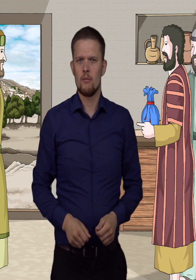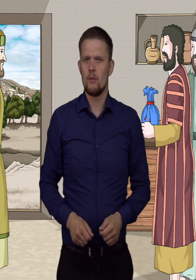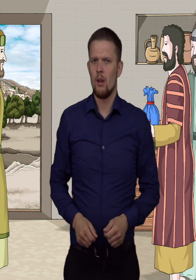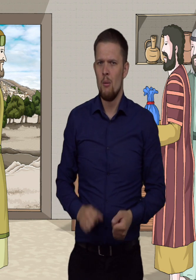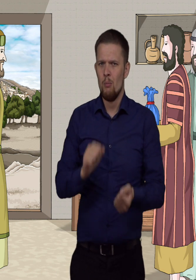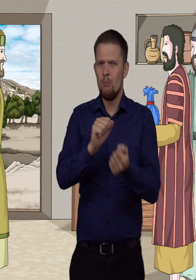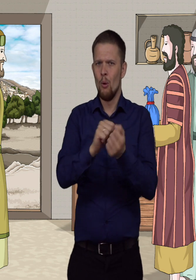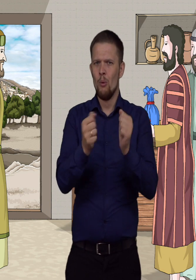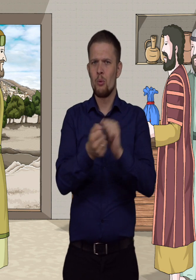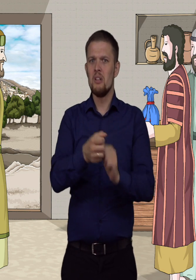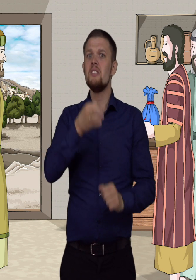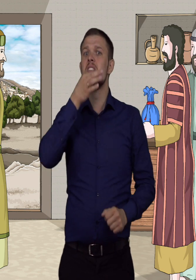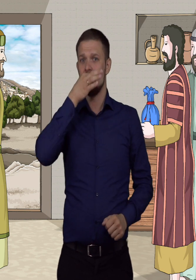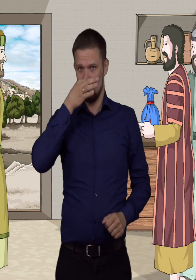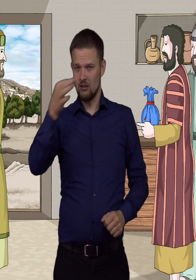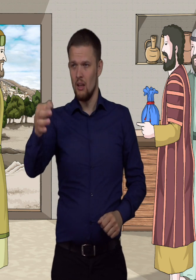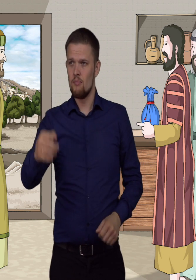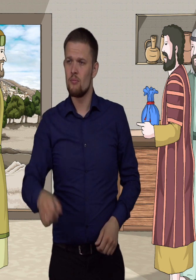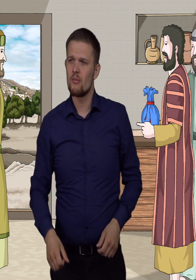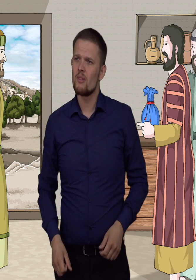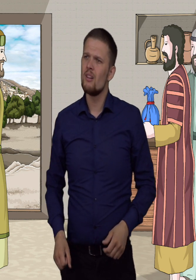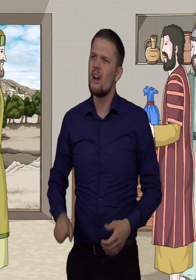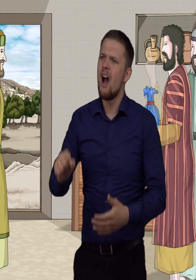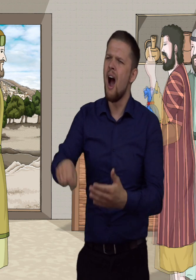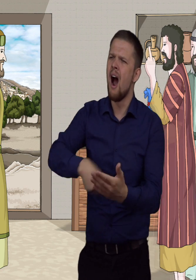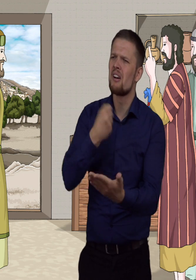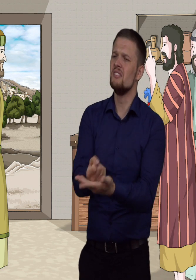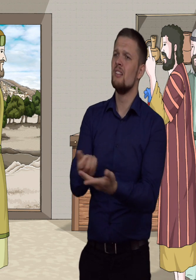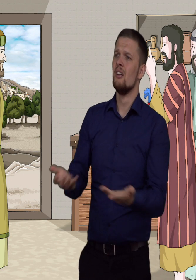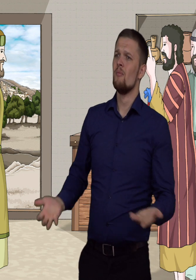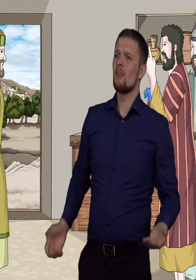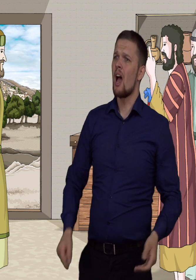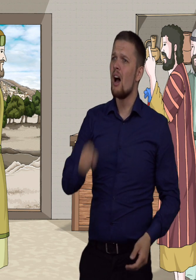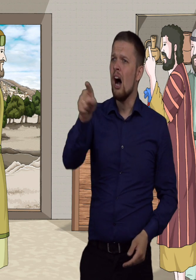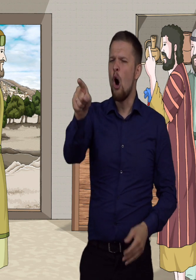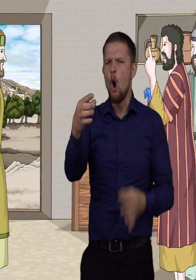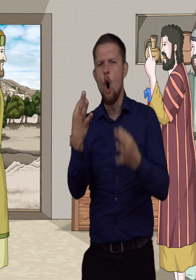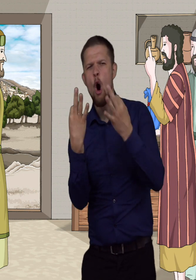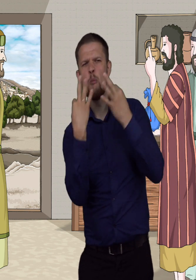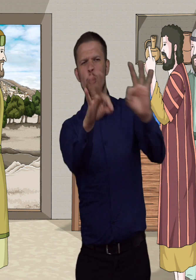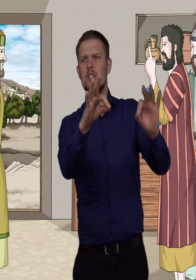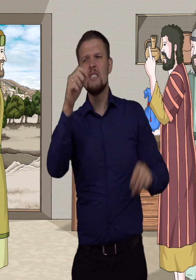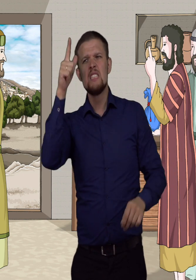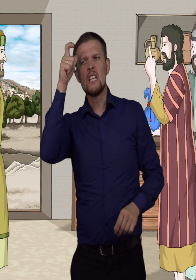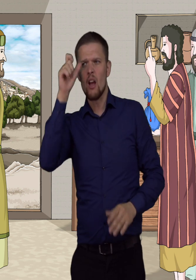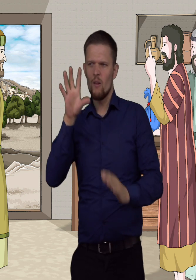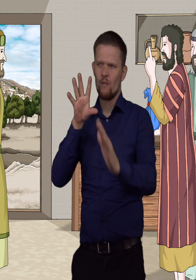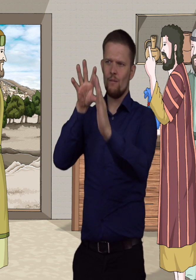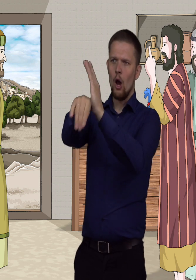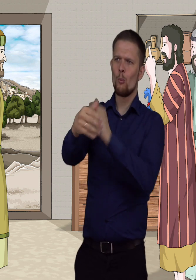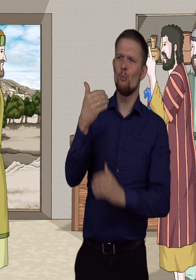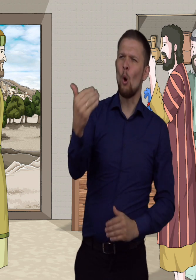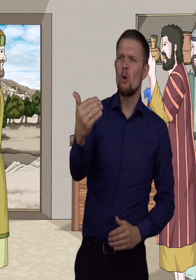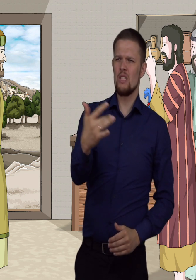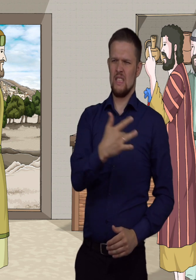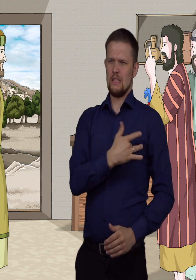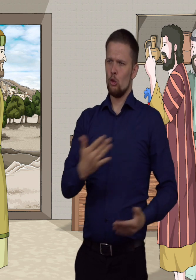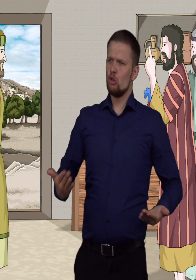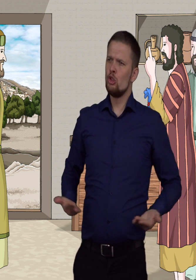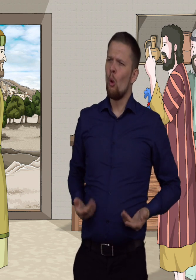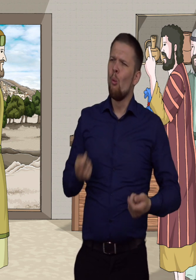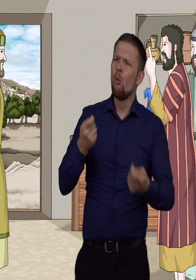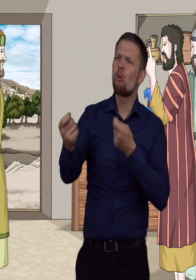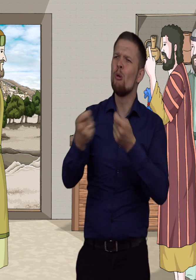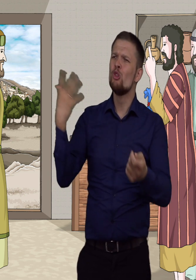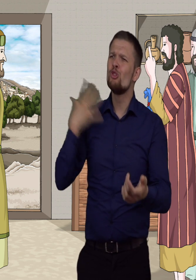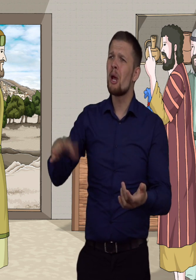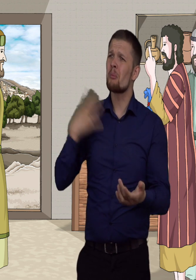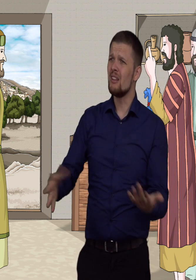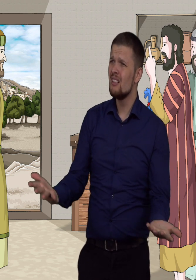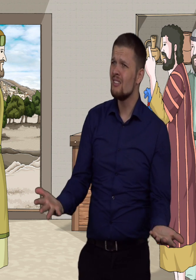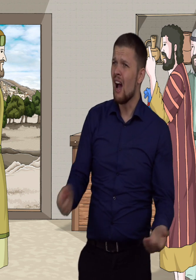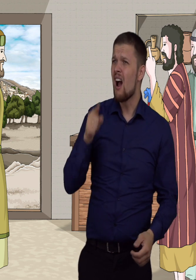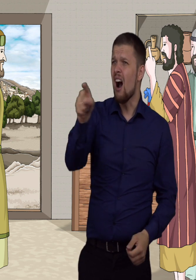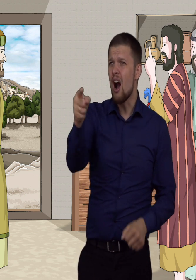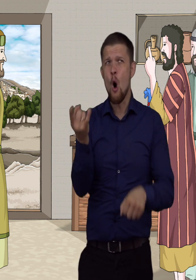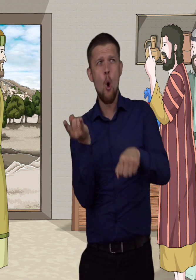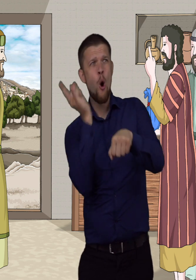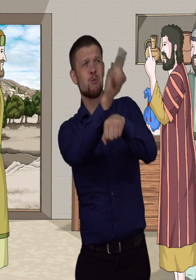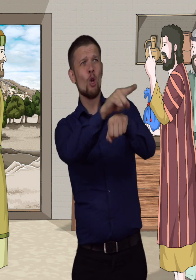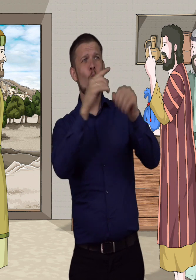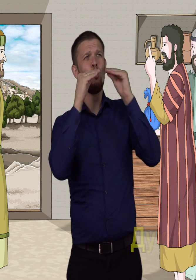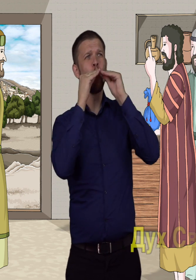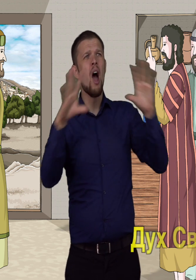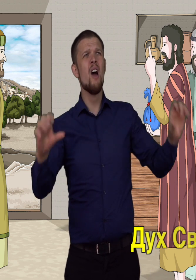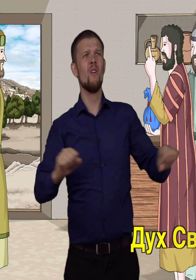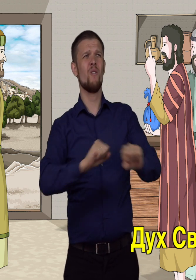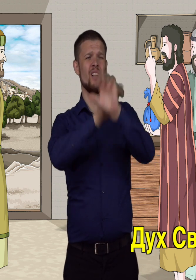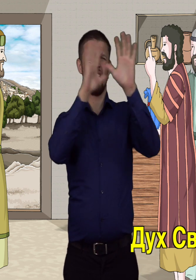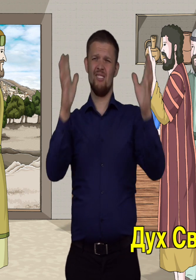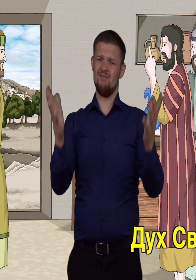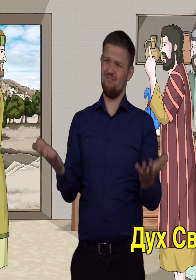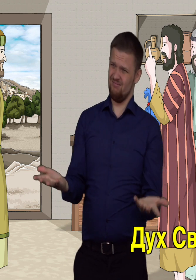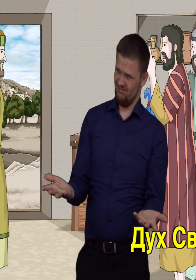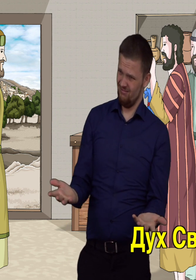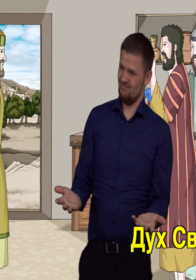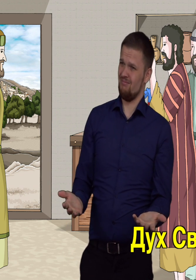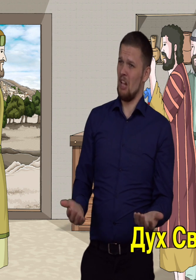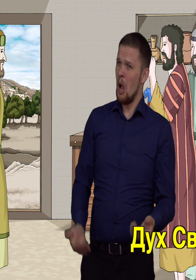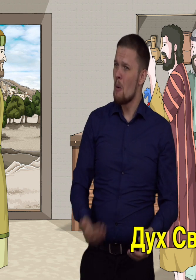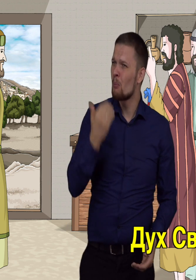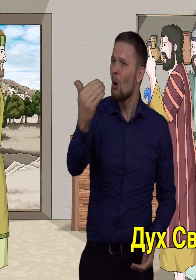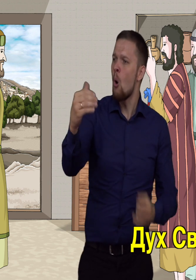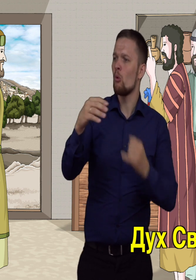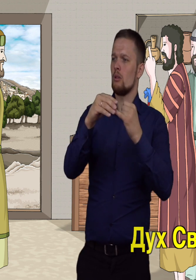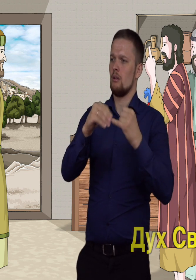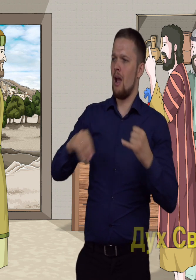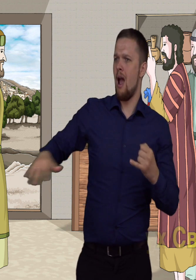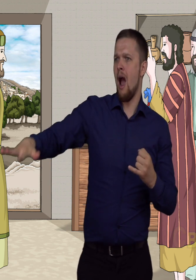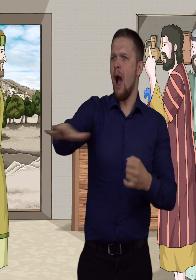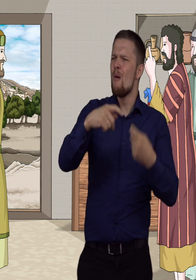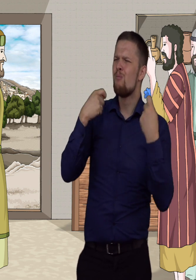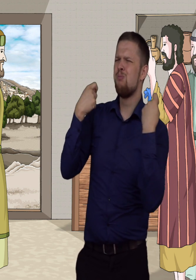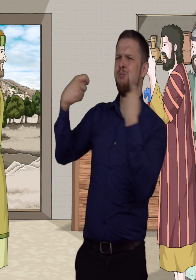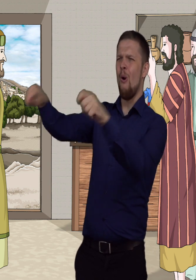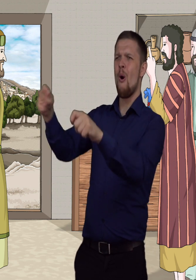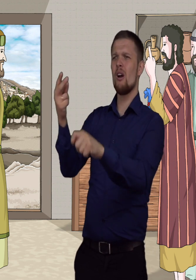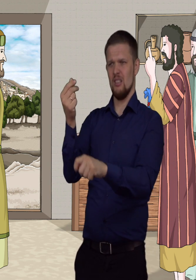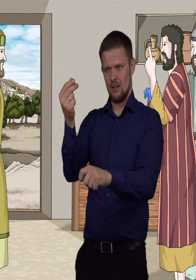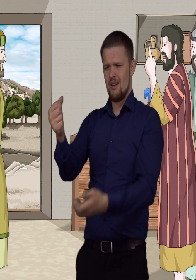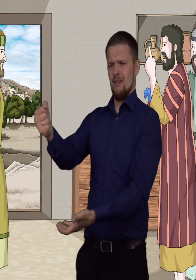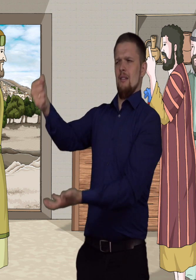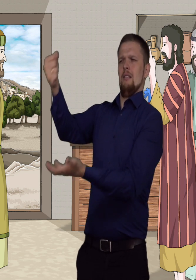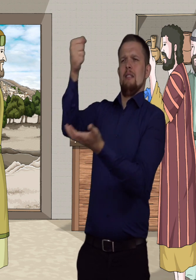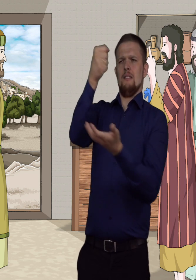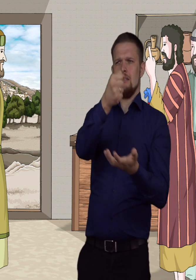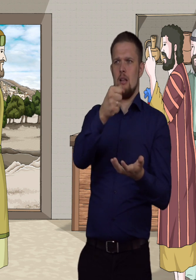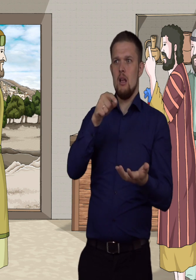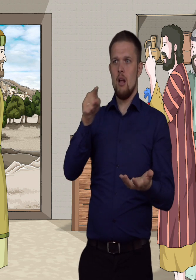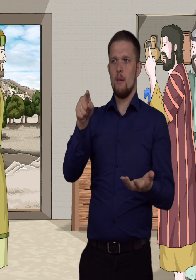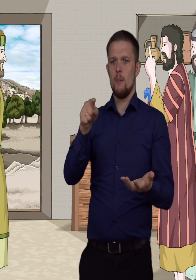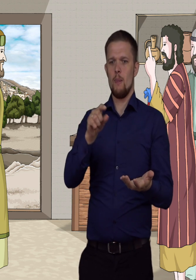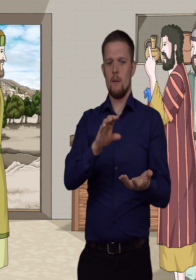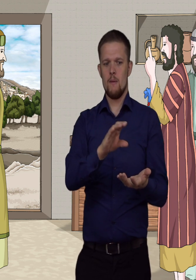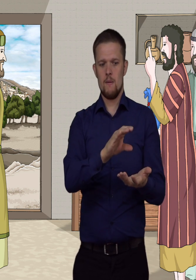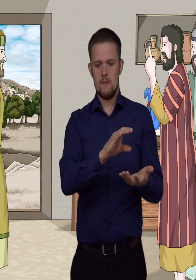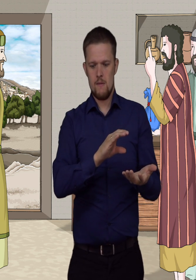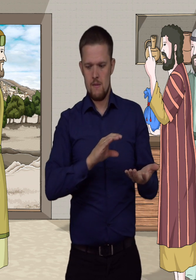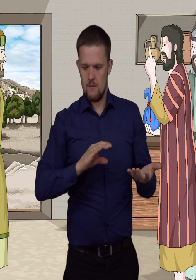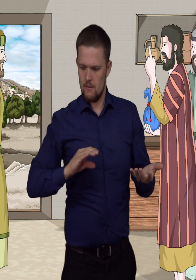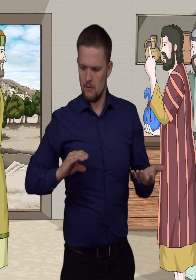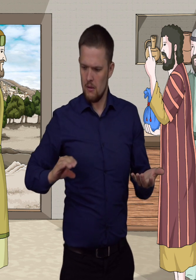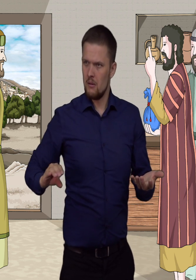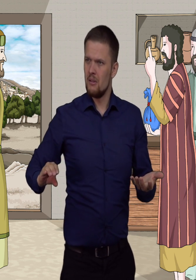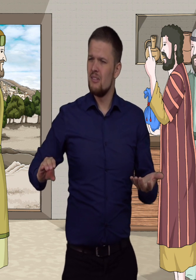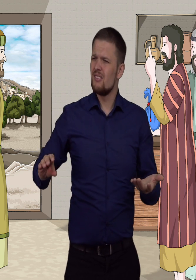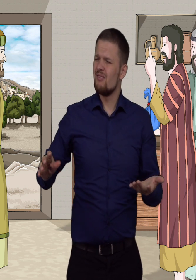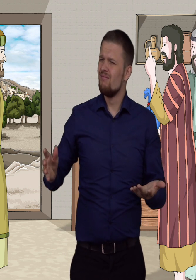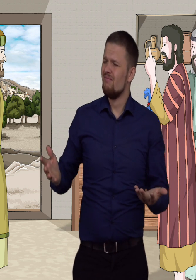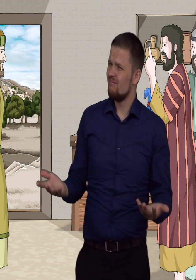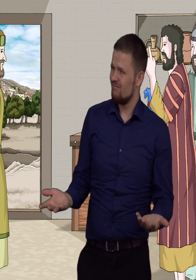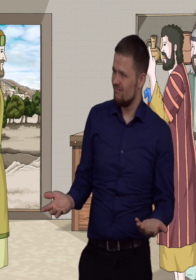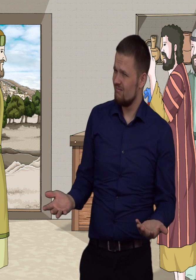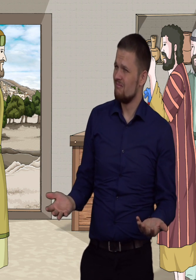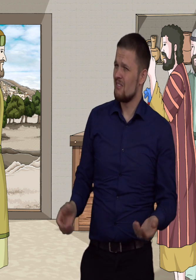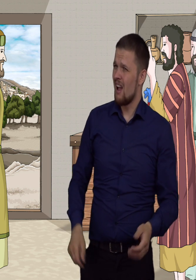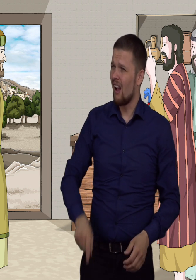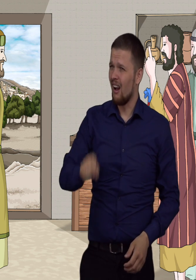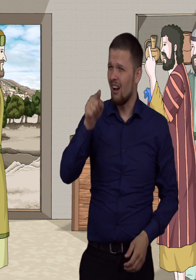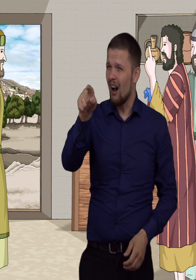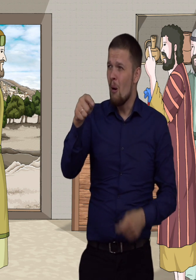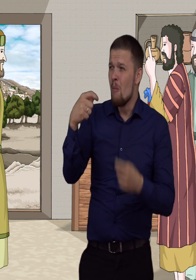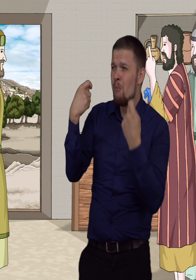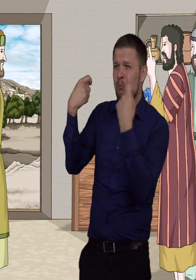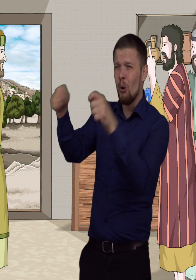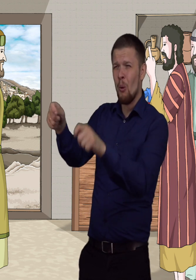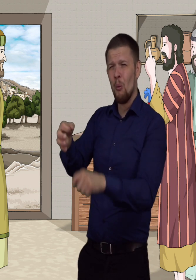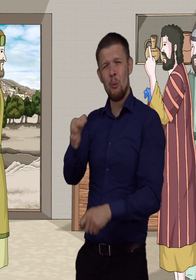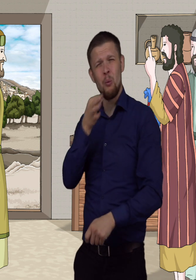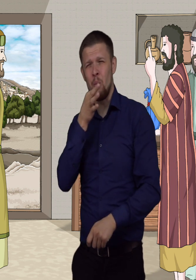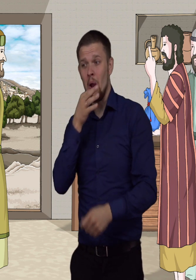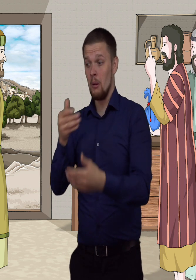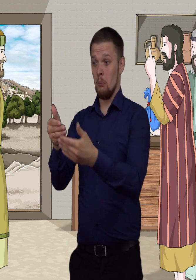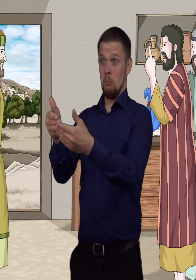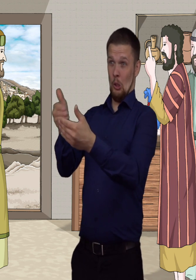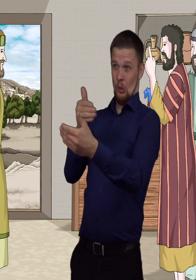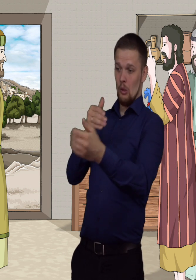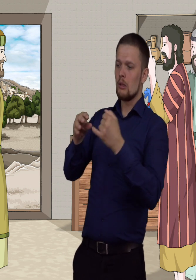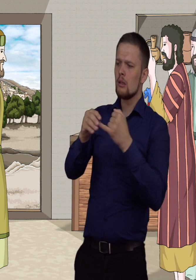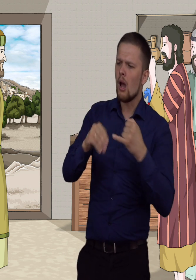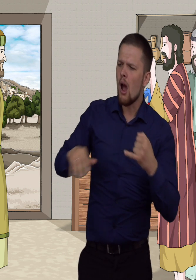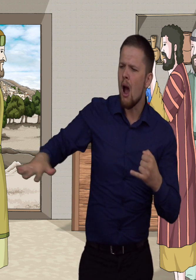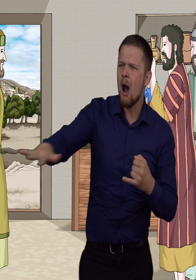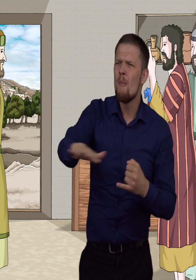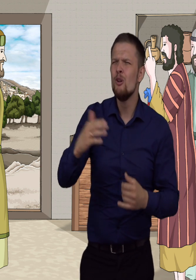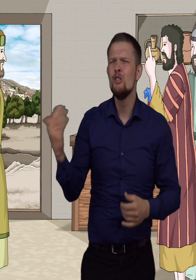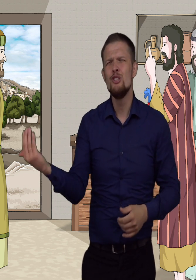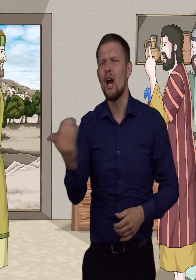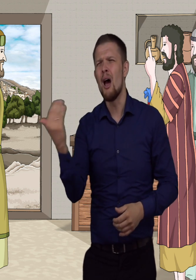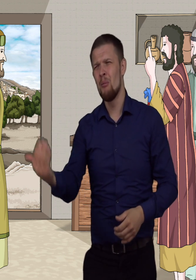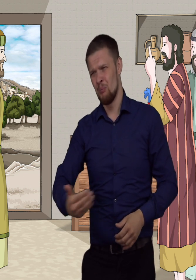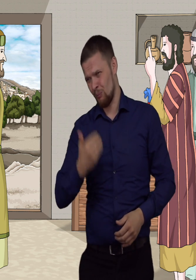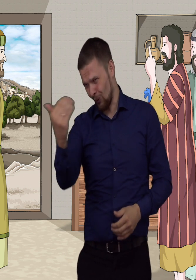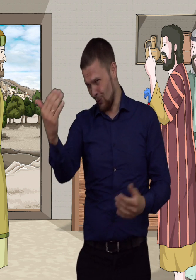Then Peter said, “Ananias, how is it that Satan has filled your heart to lie to the Holy Spirit and withhold some of the proceeds from the land?